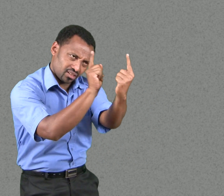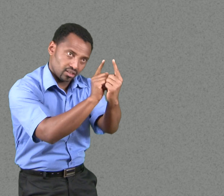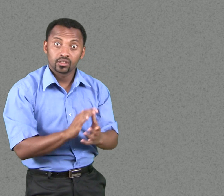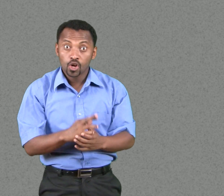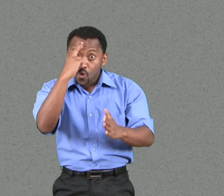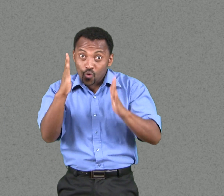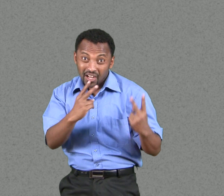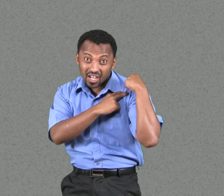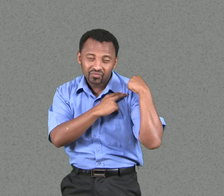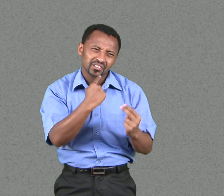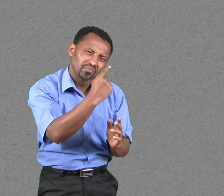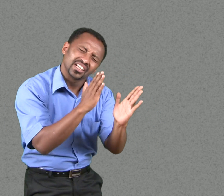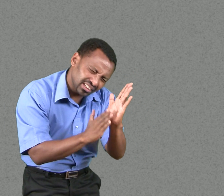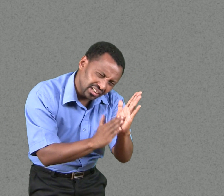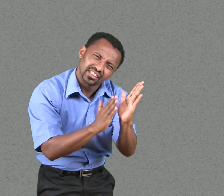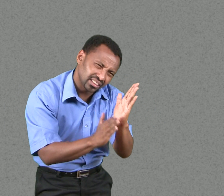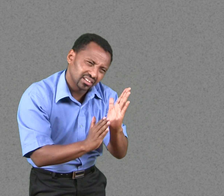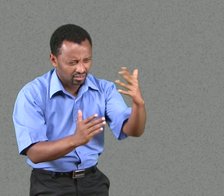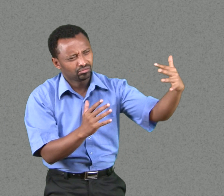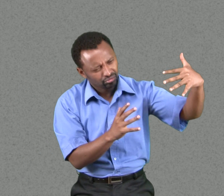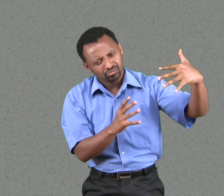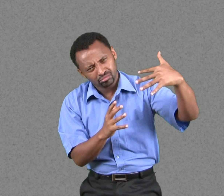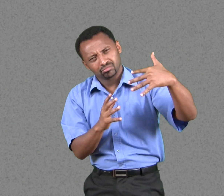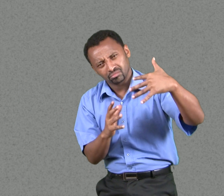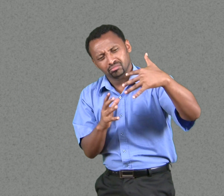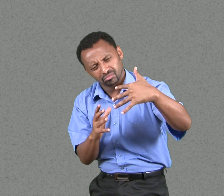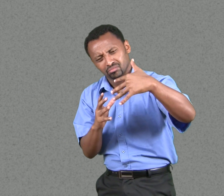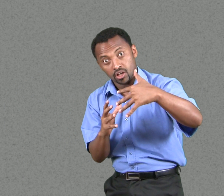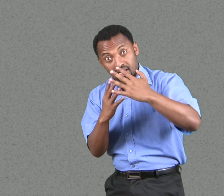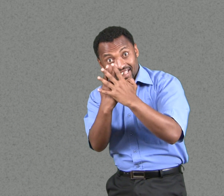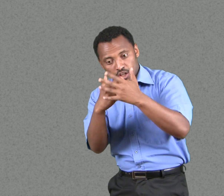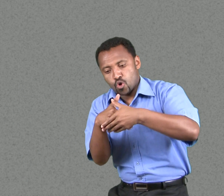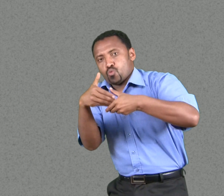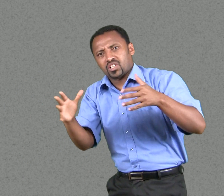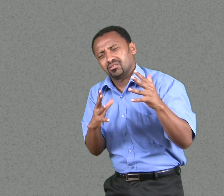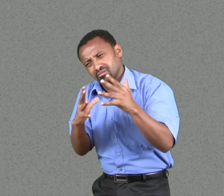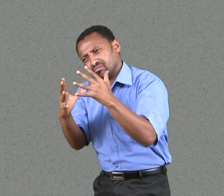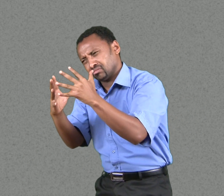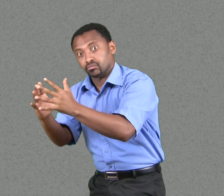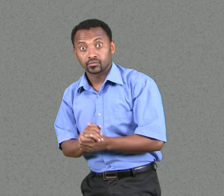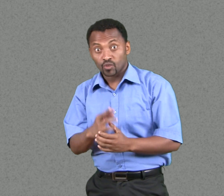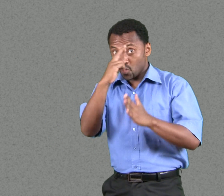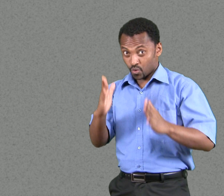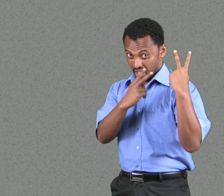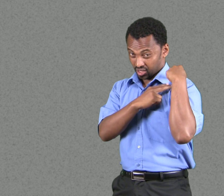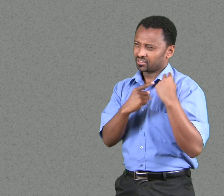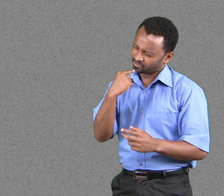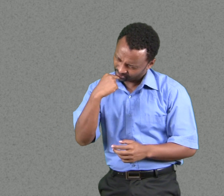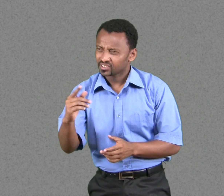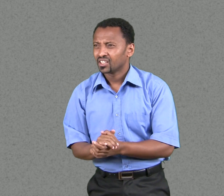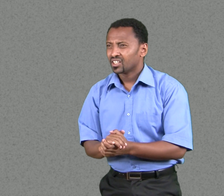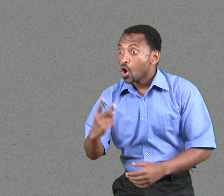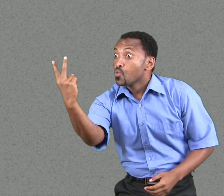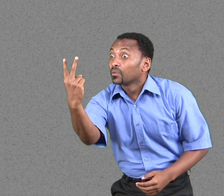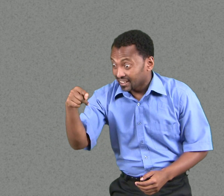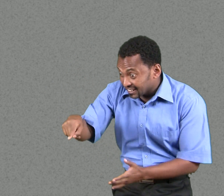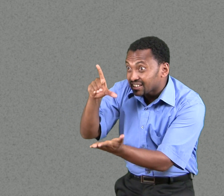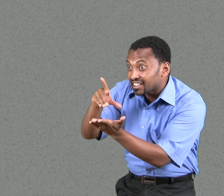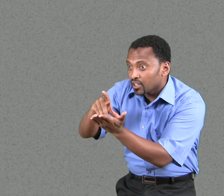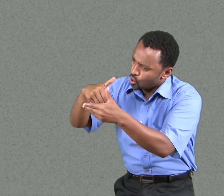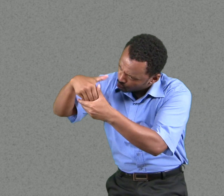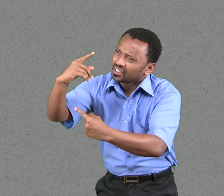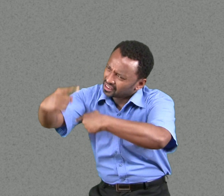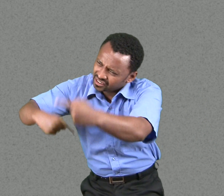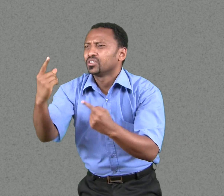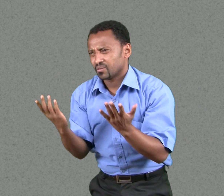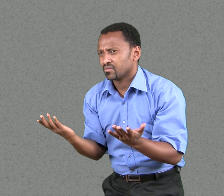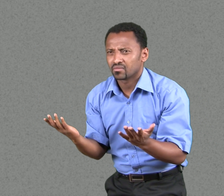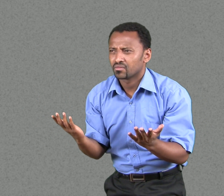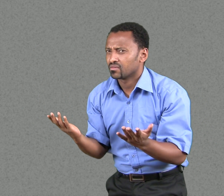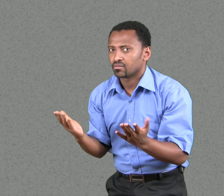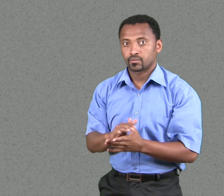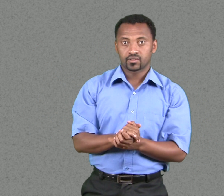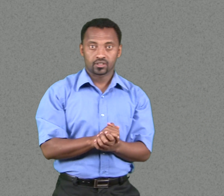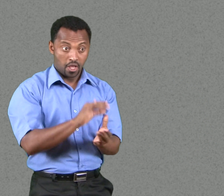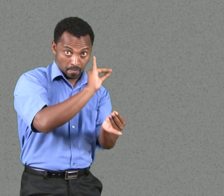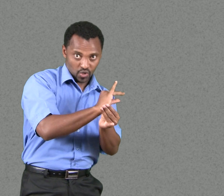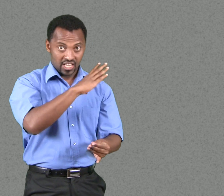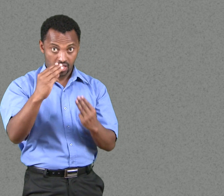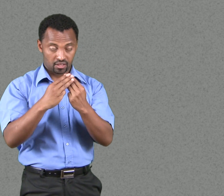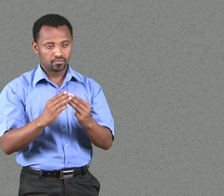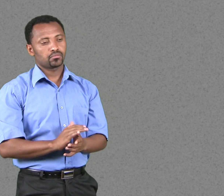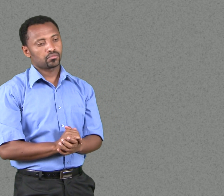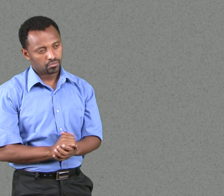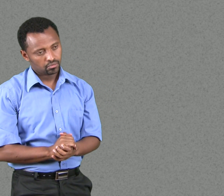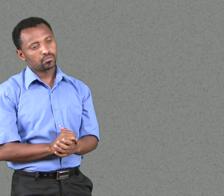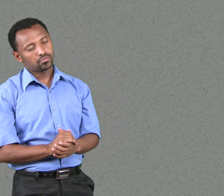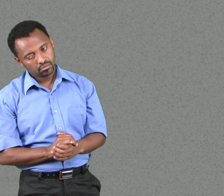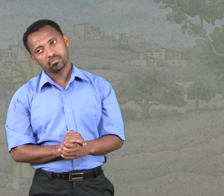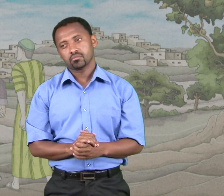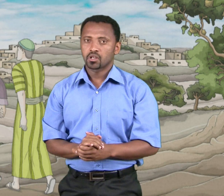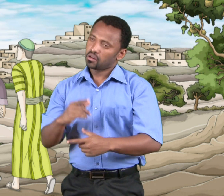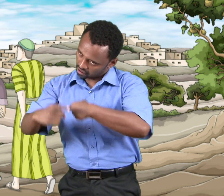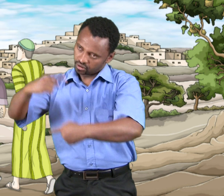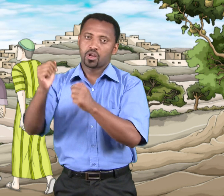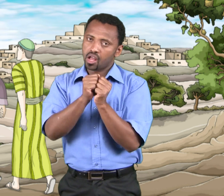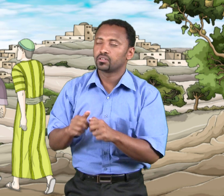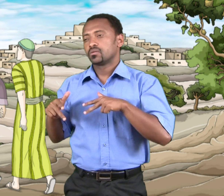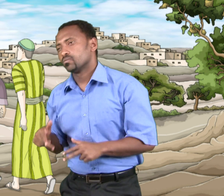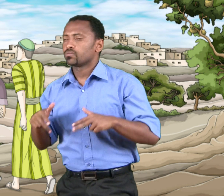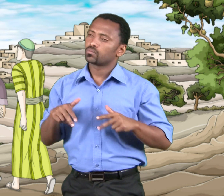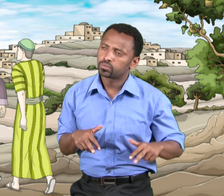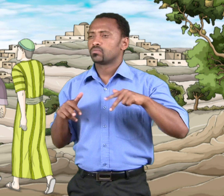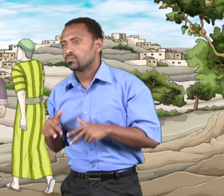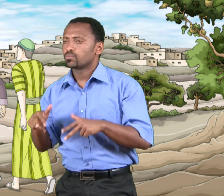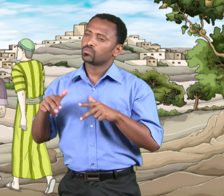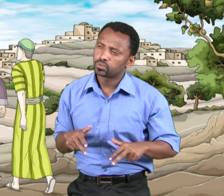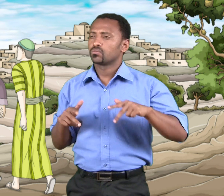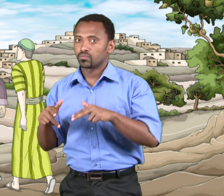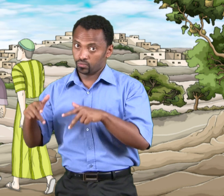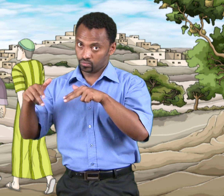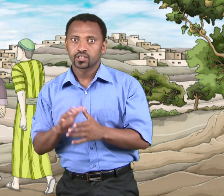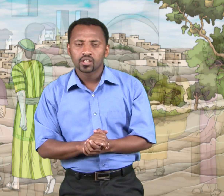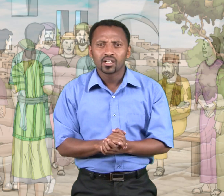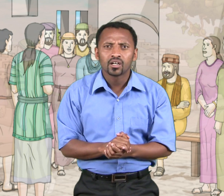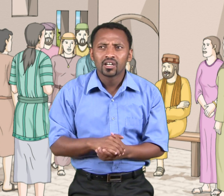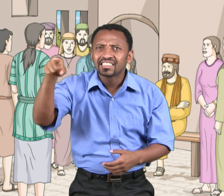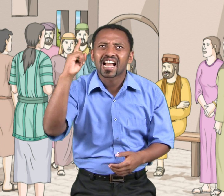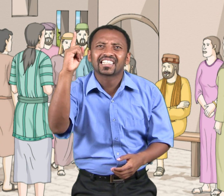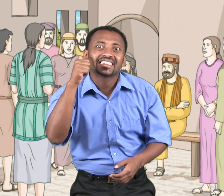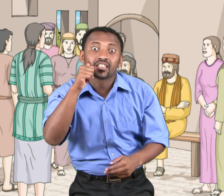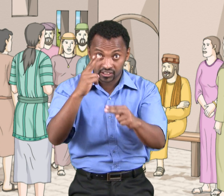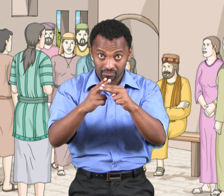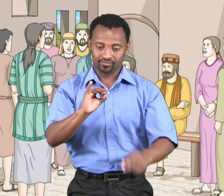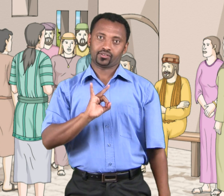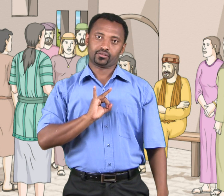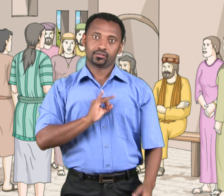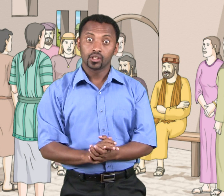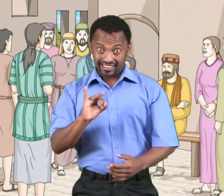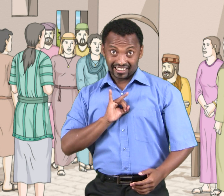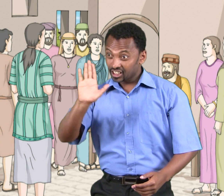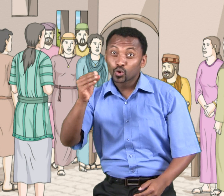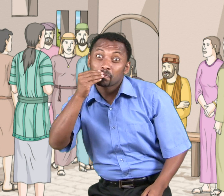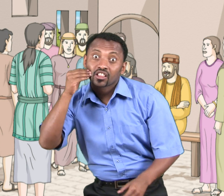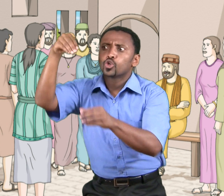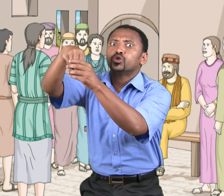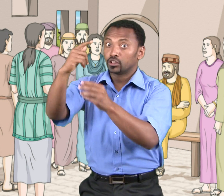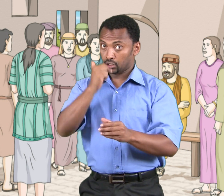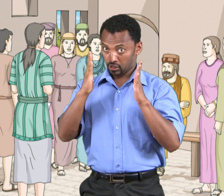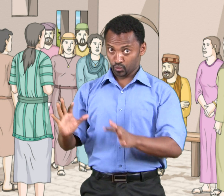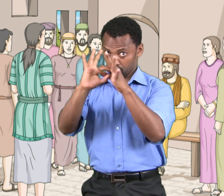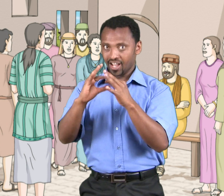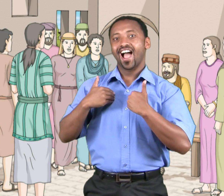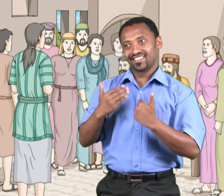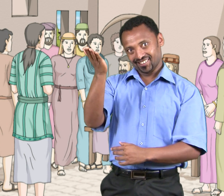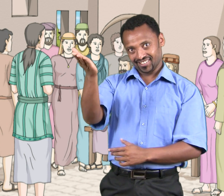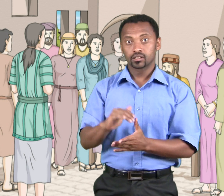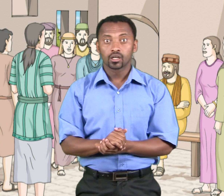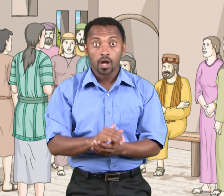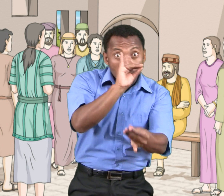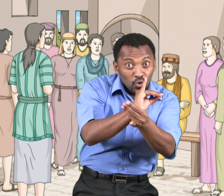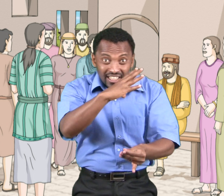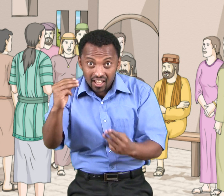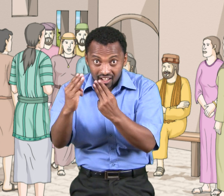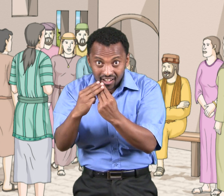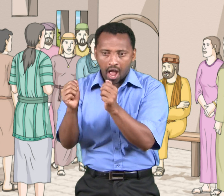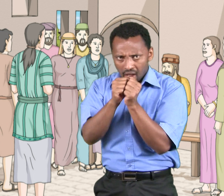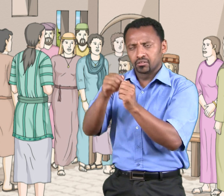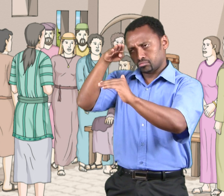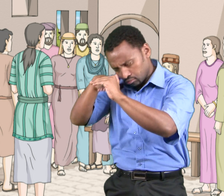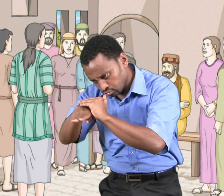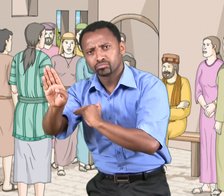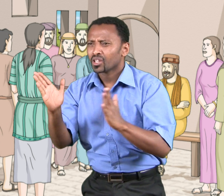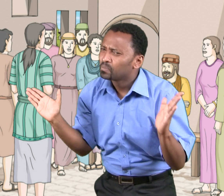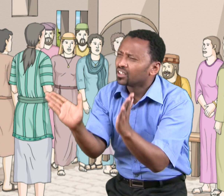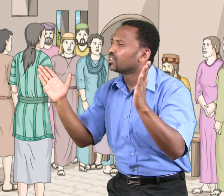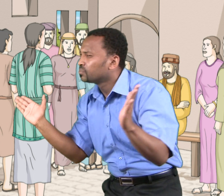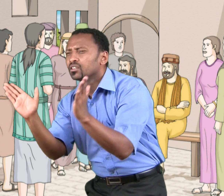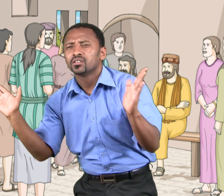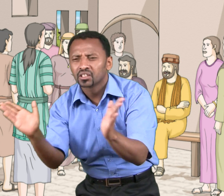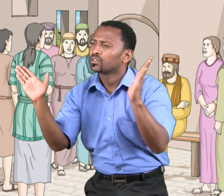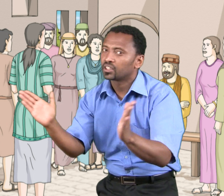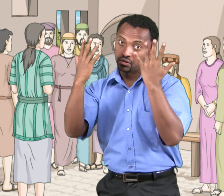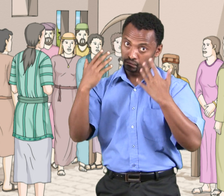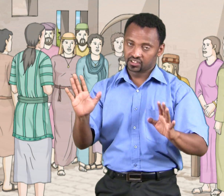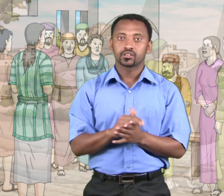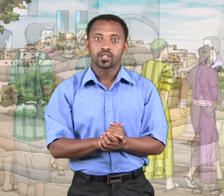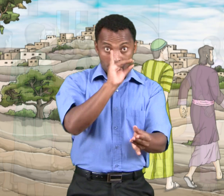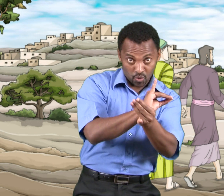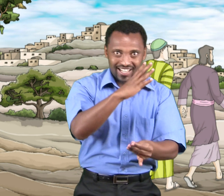They came to appease them and led them out, requesting that they leave the city. After Paul and Silas came out of the prison, they went to Lydia’s house to see the brothers and encourage them.